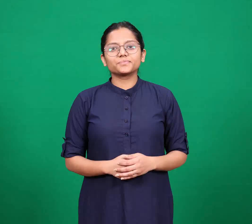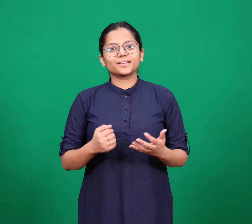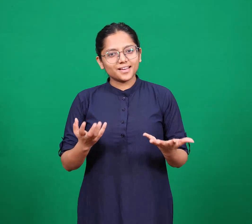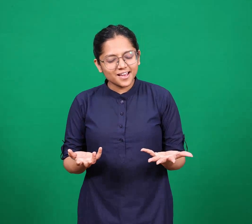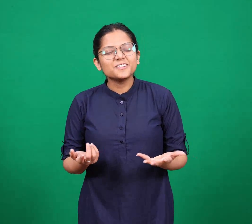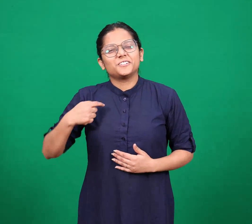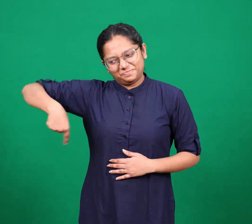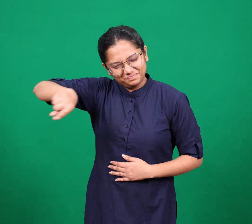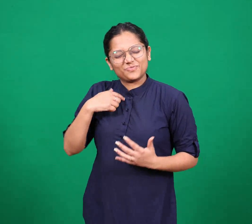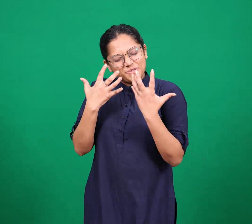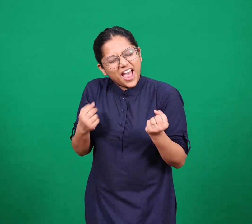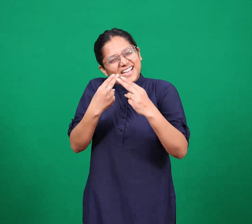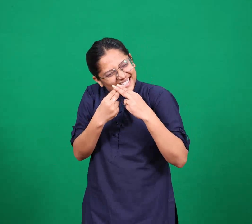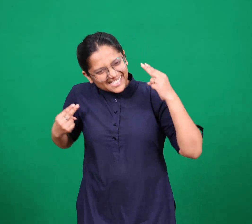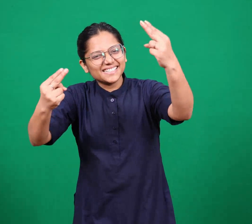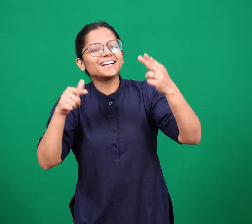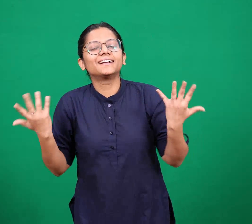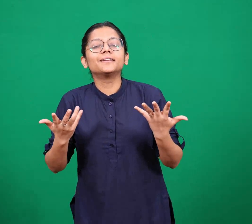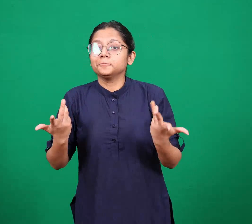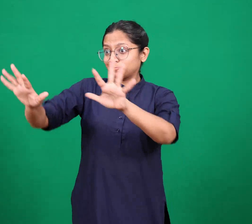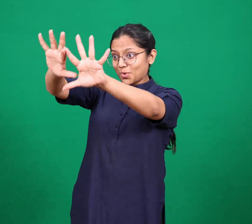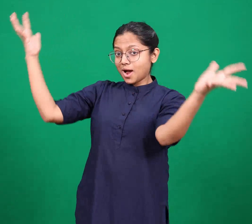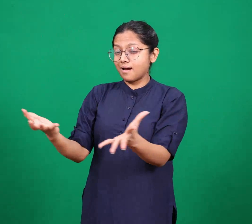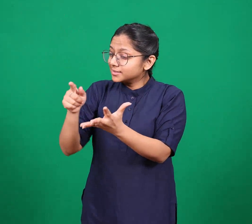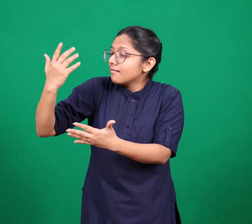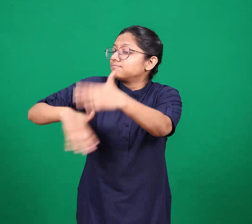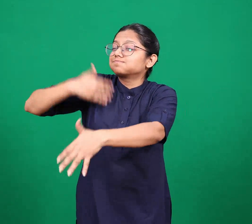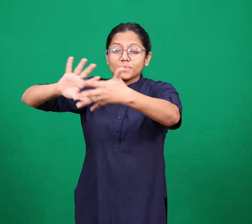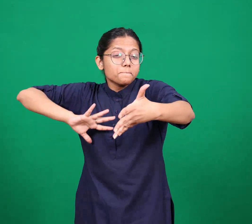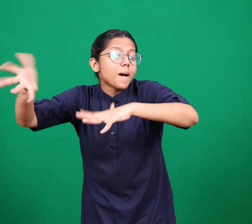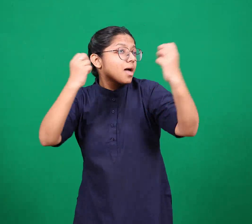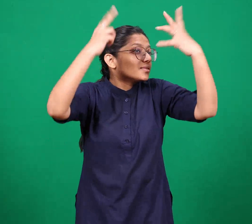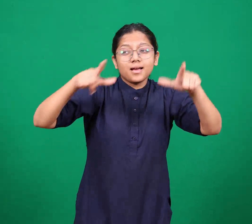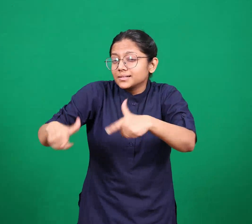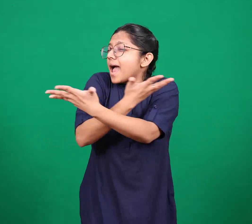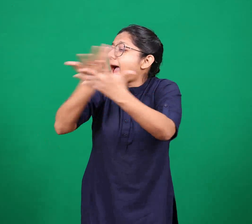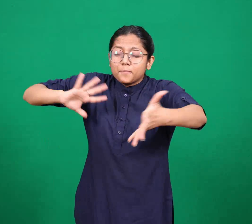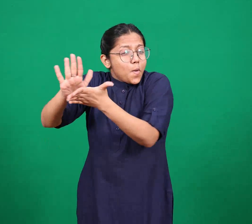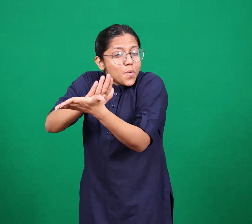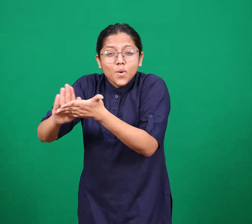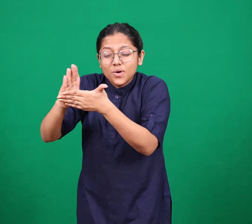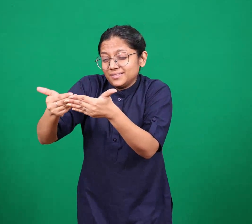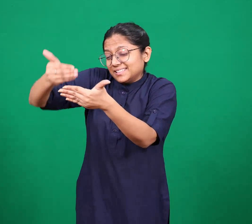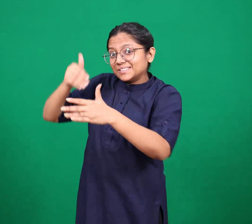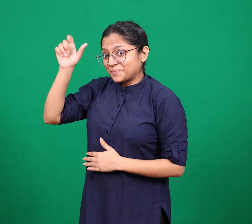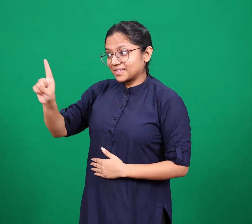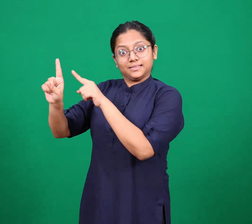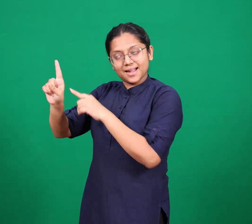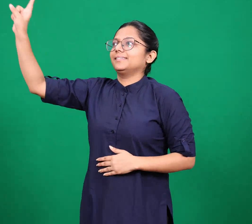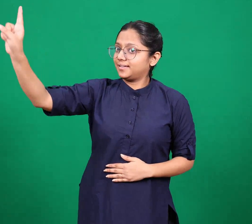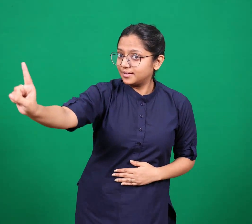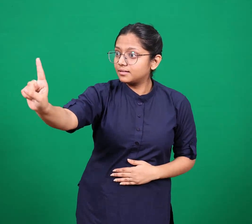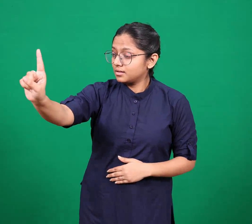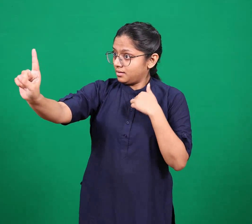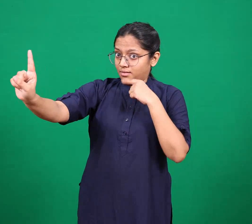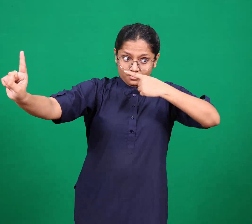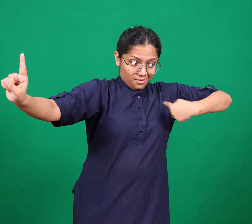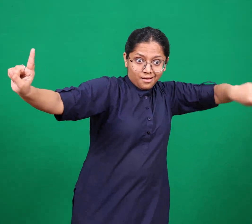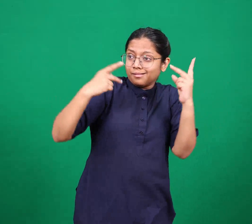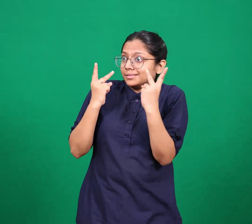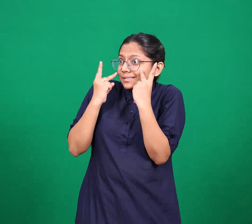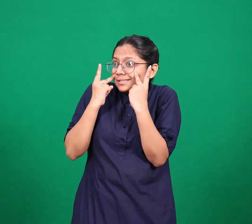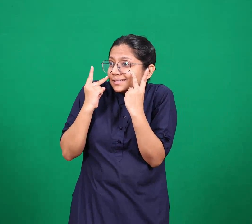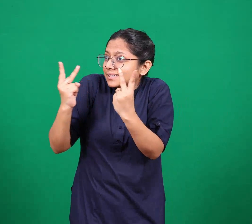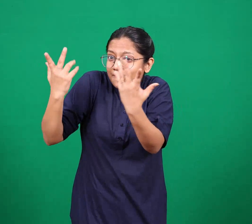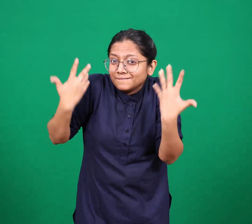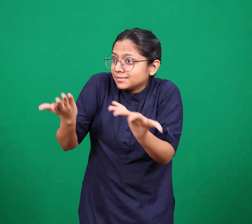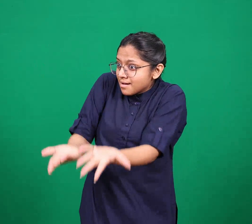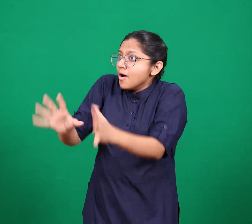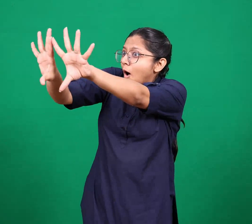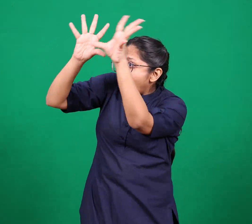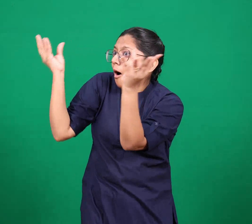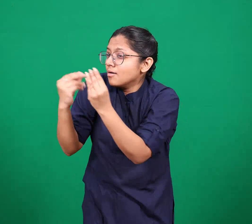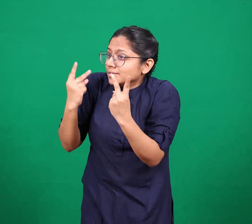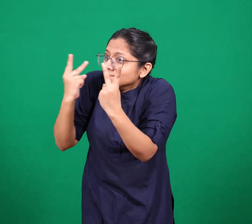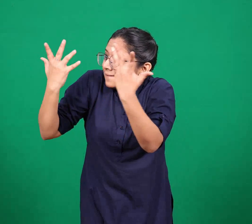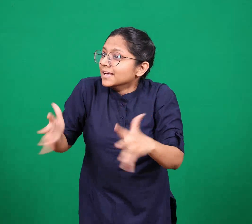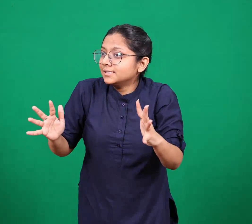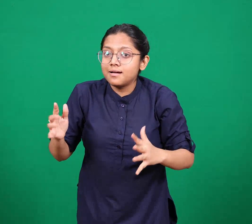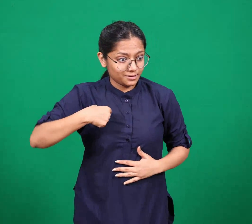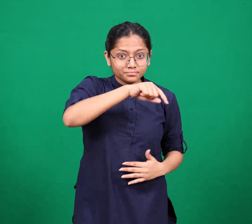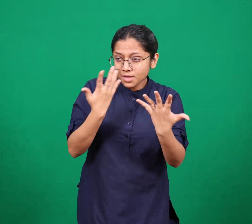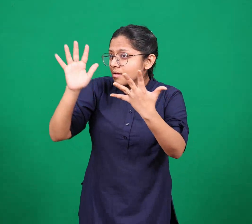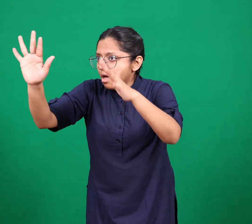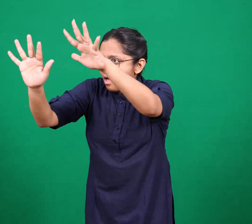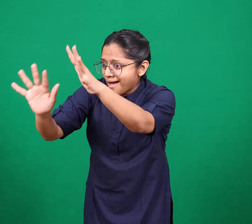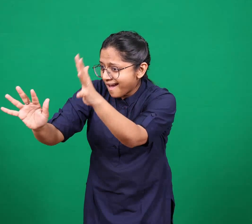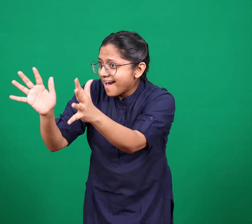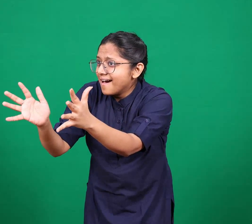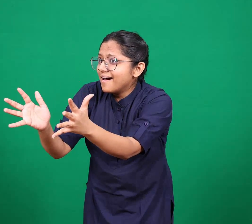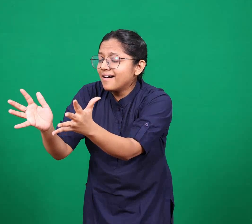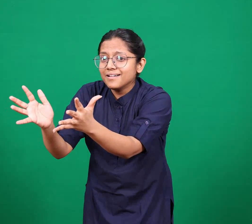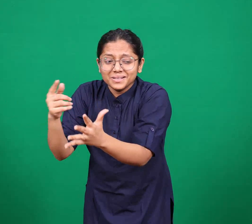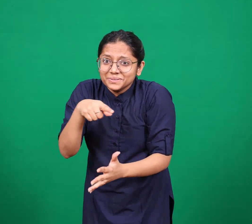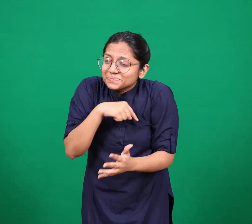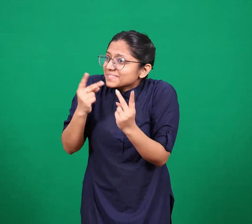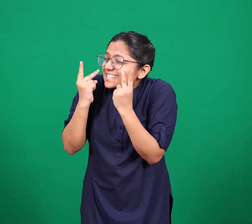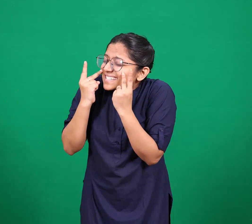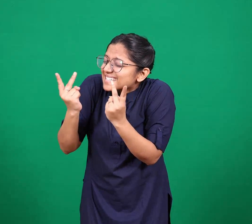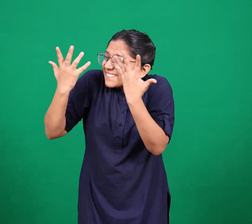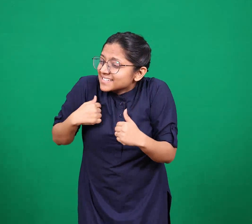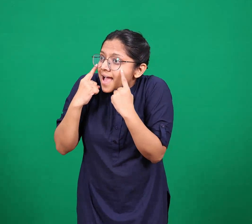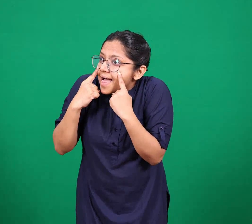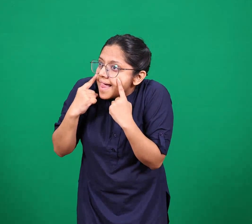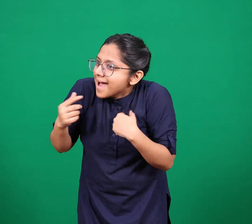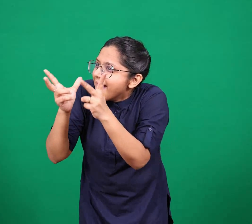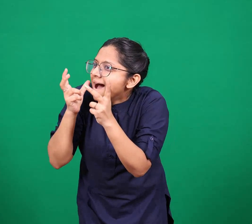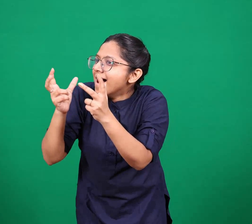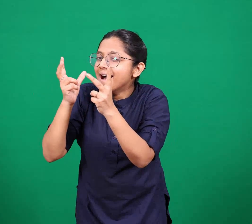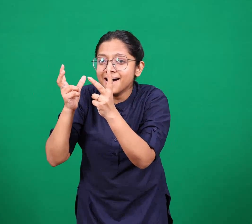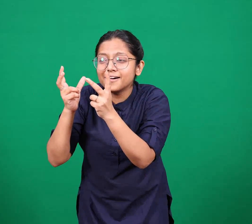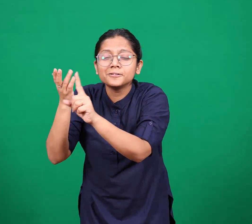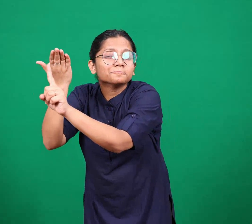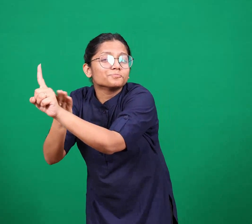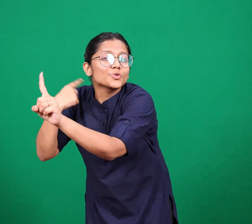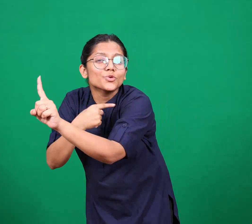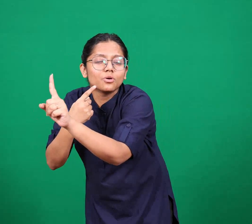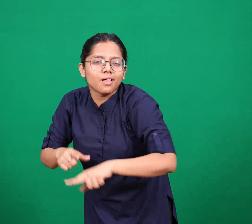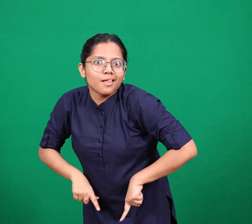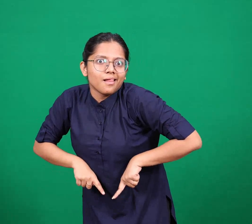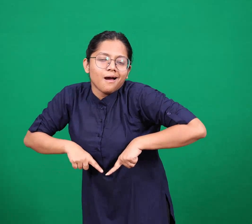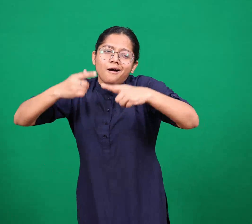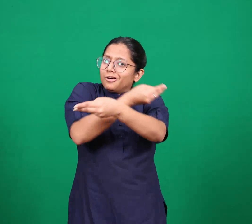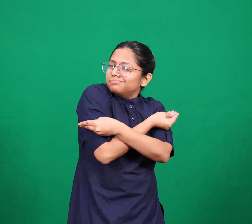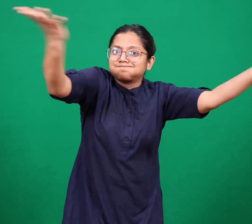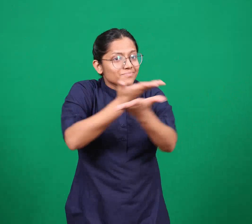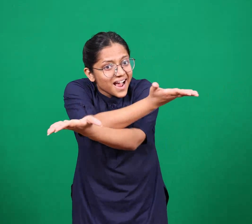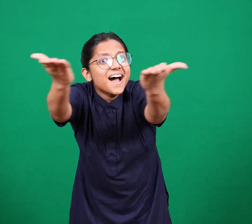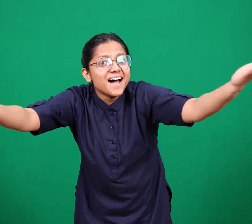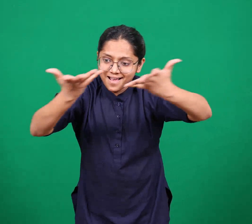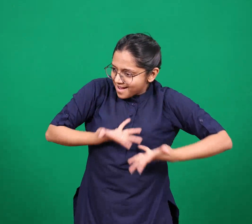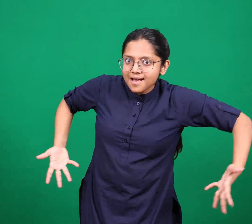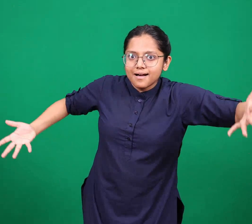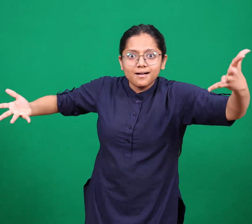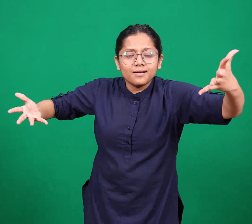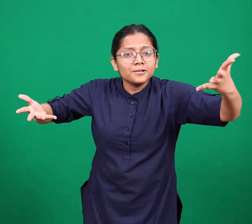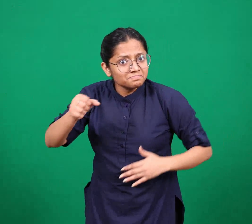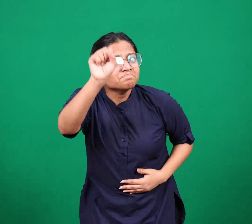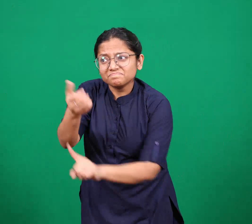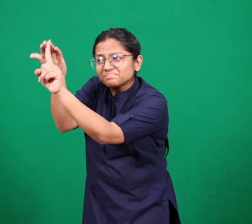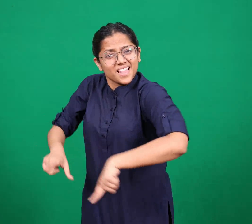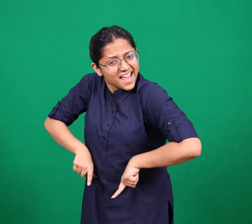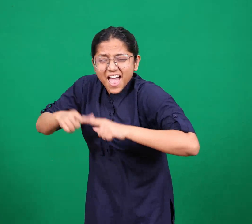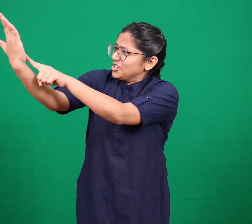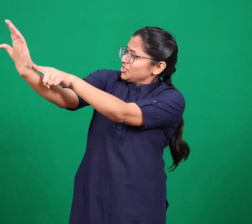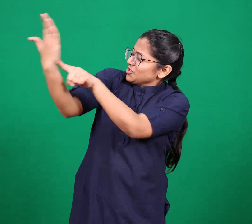That which was from the beginning, which we have heard, which we have seen with our own eyes, which we have gazed upon and touched with our own hands- this is the Word of life.